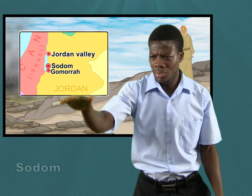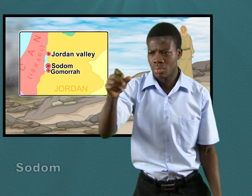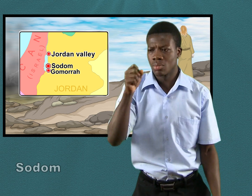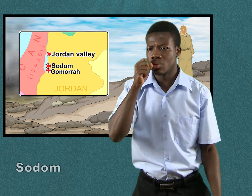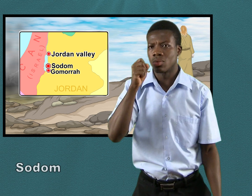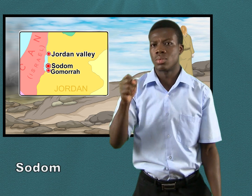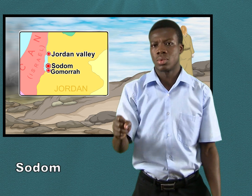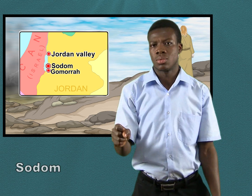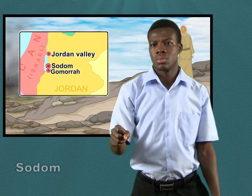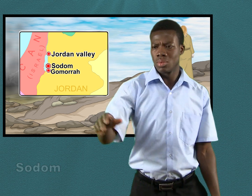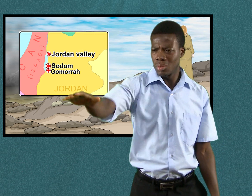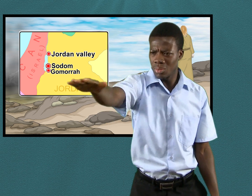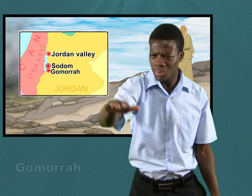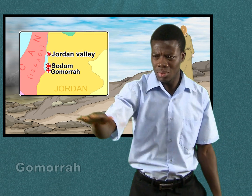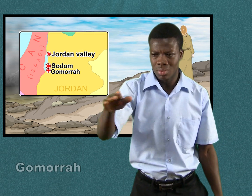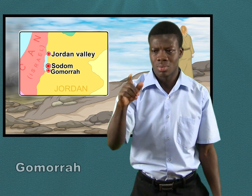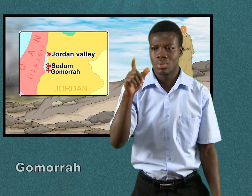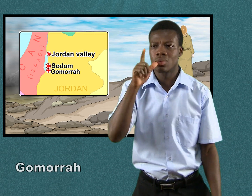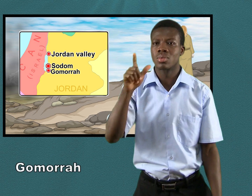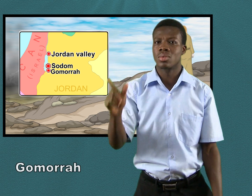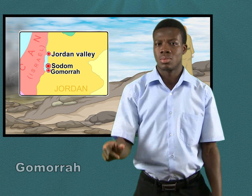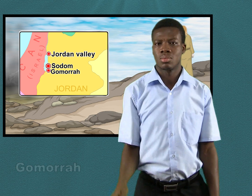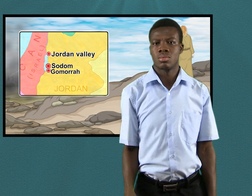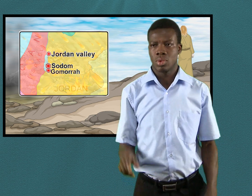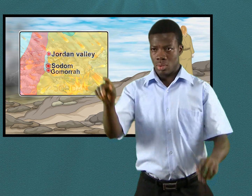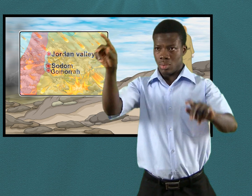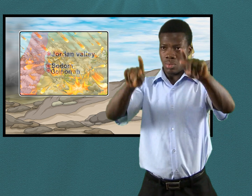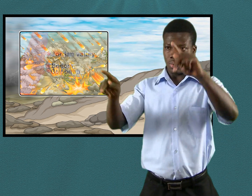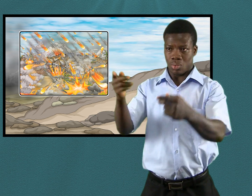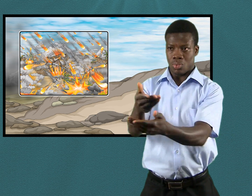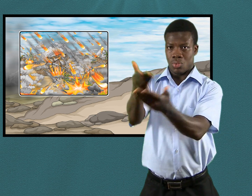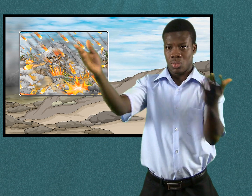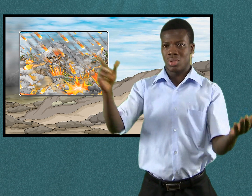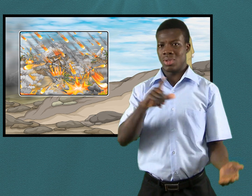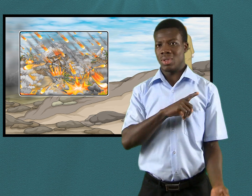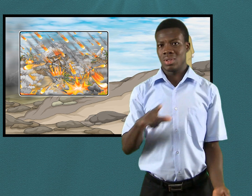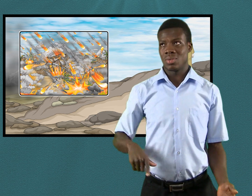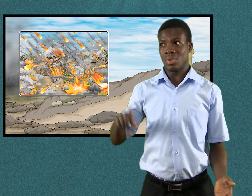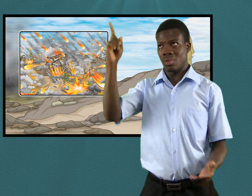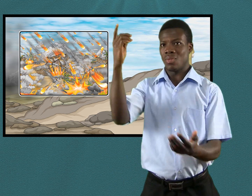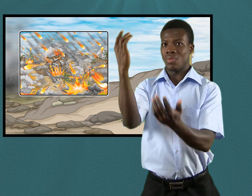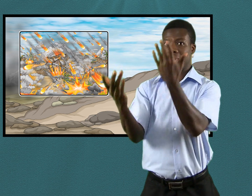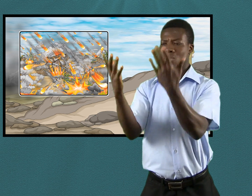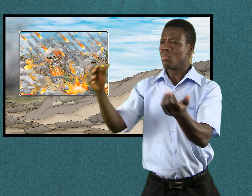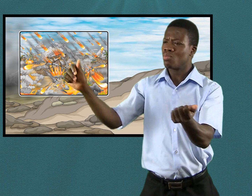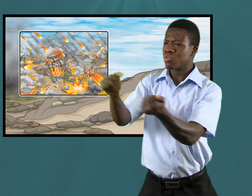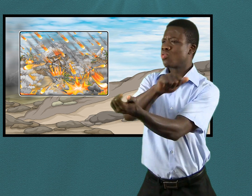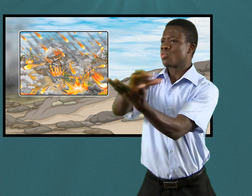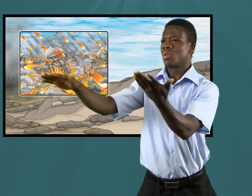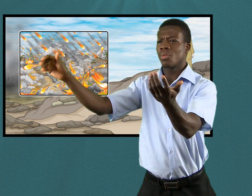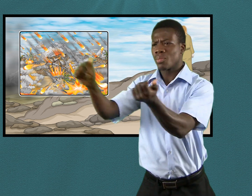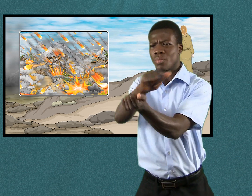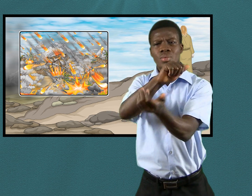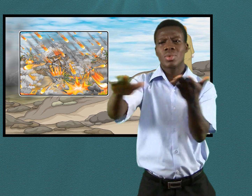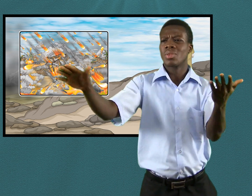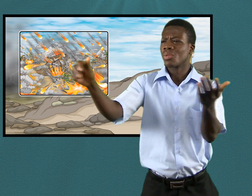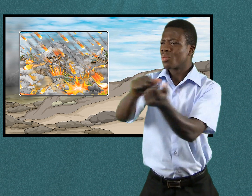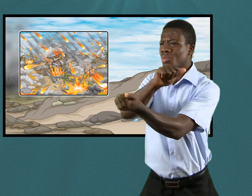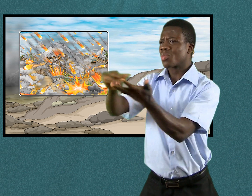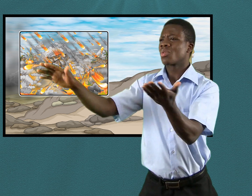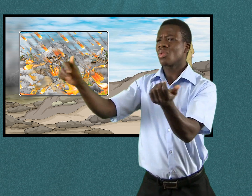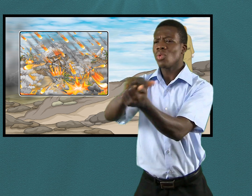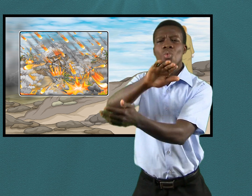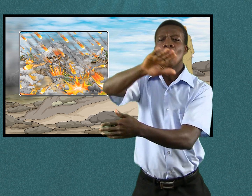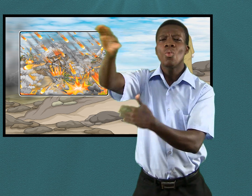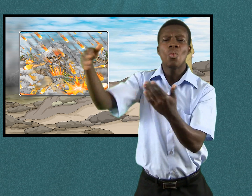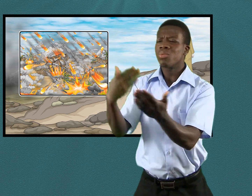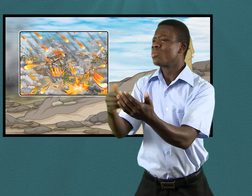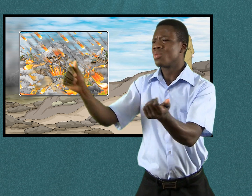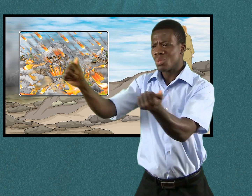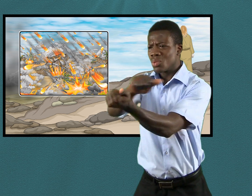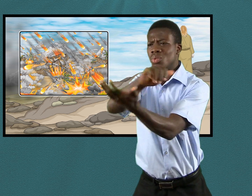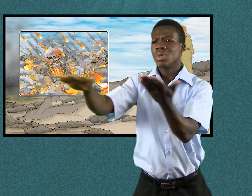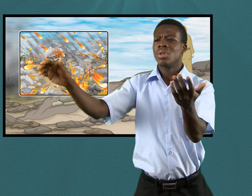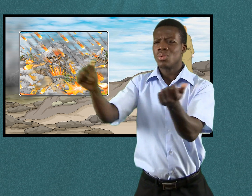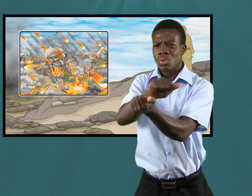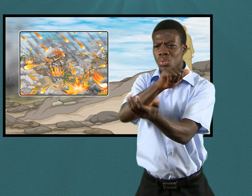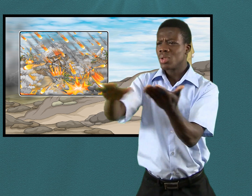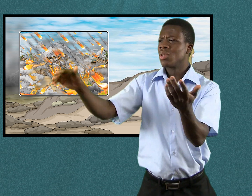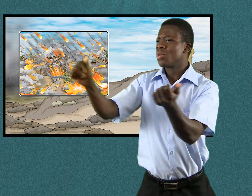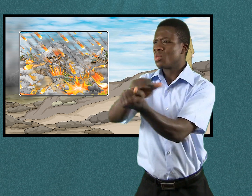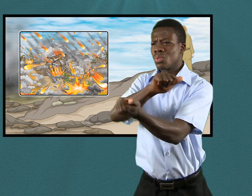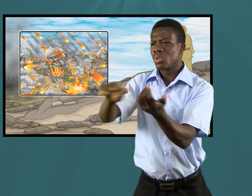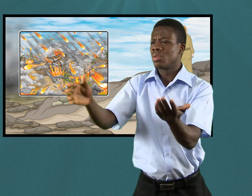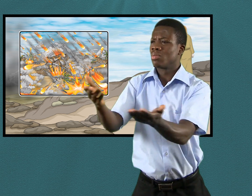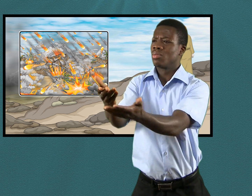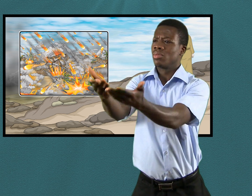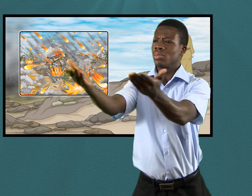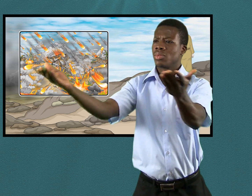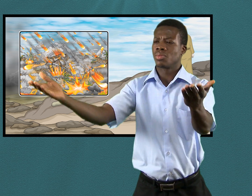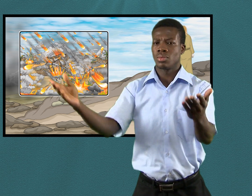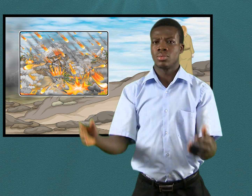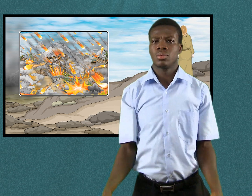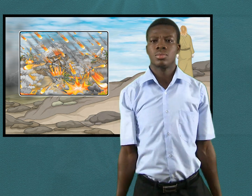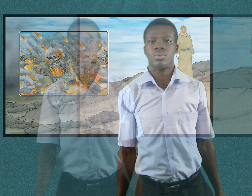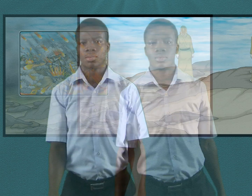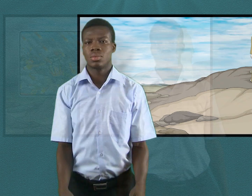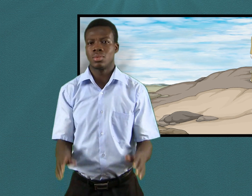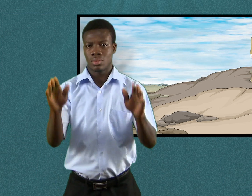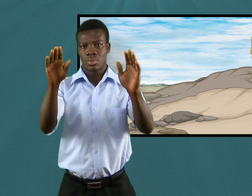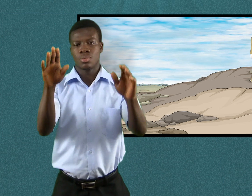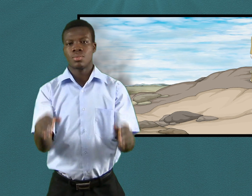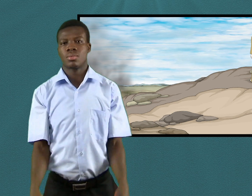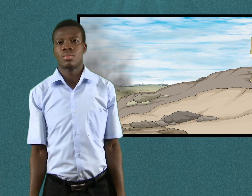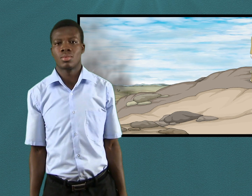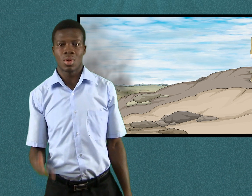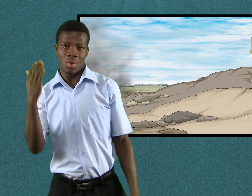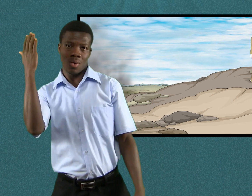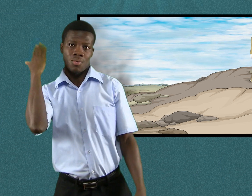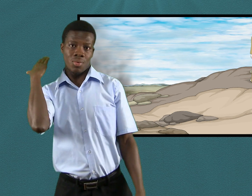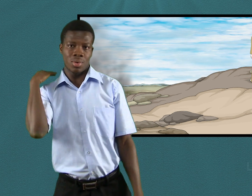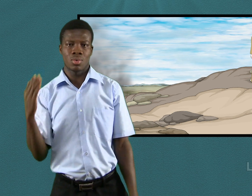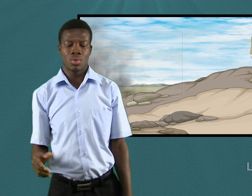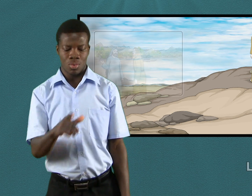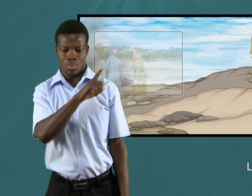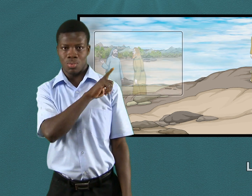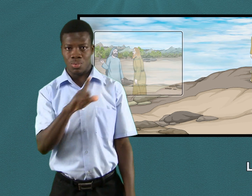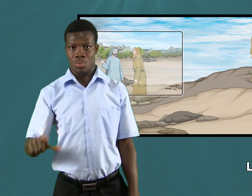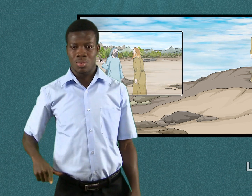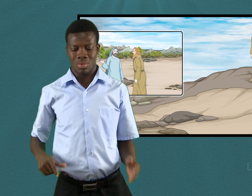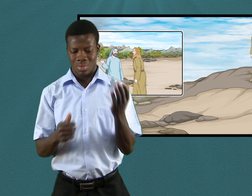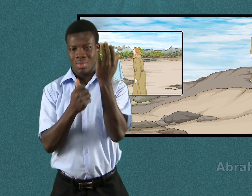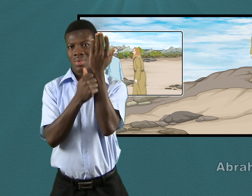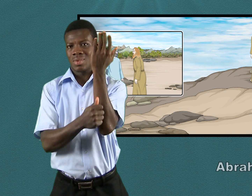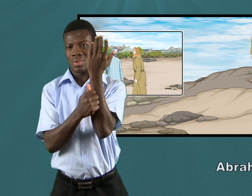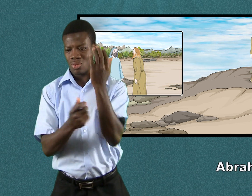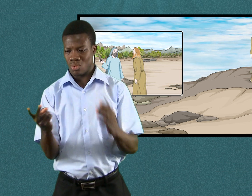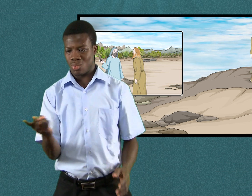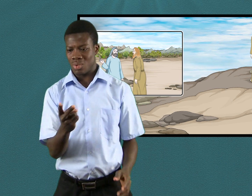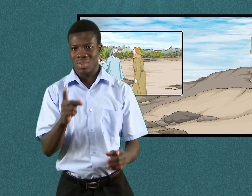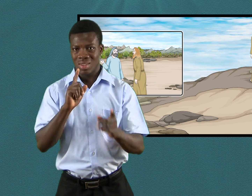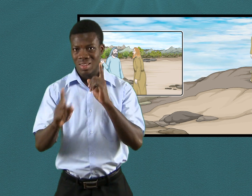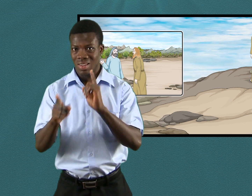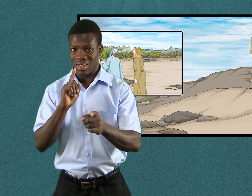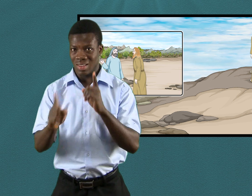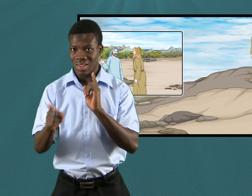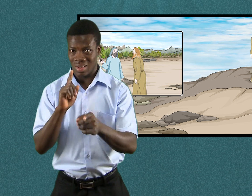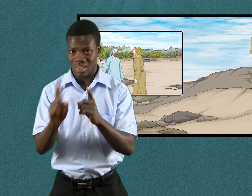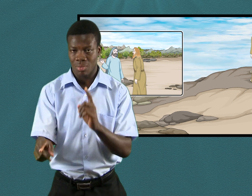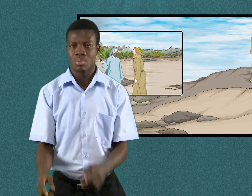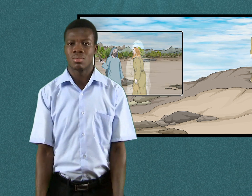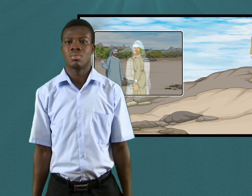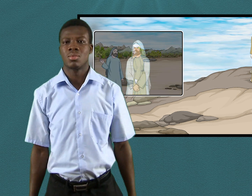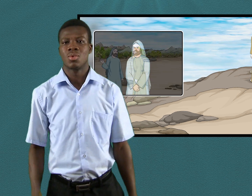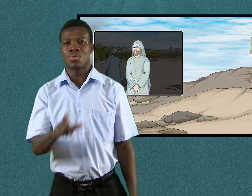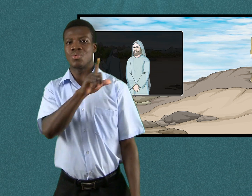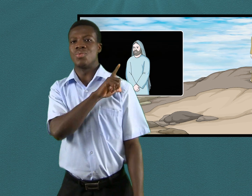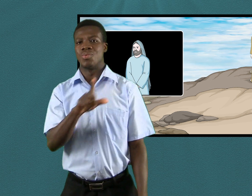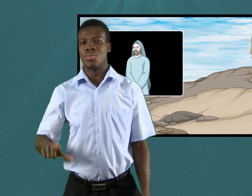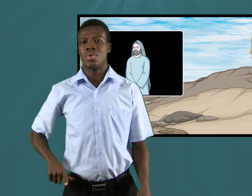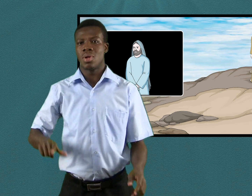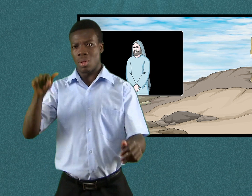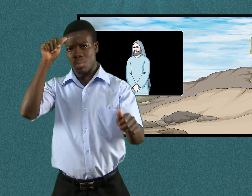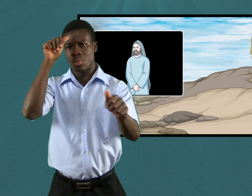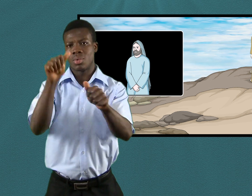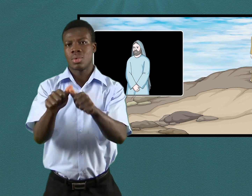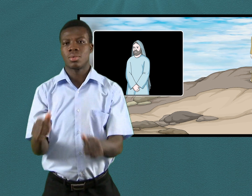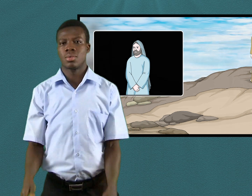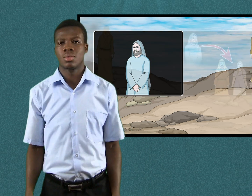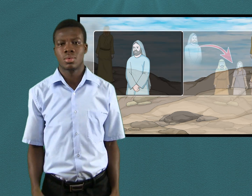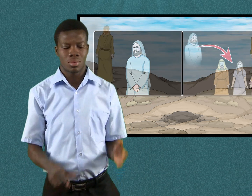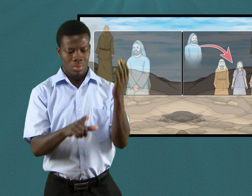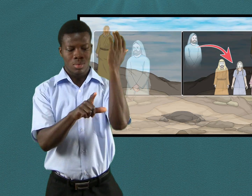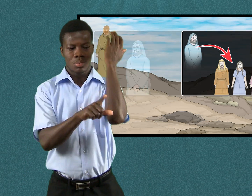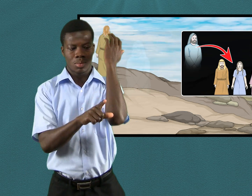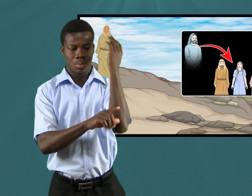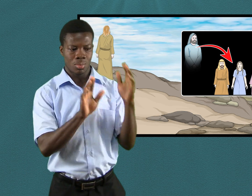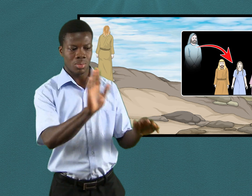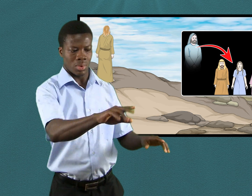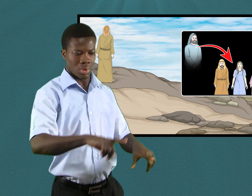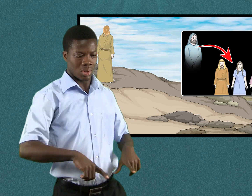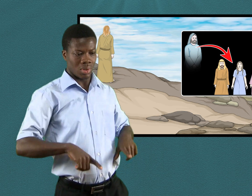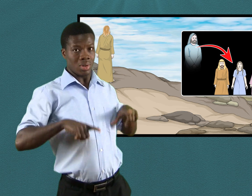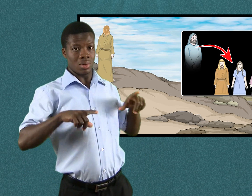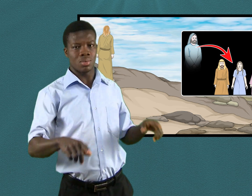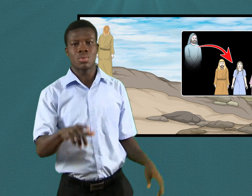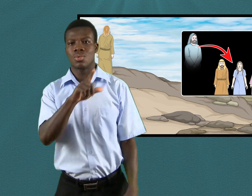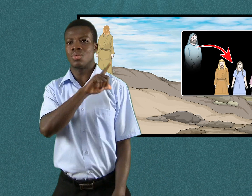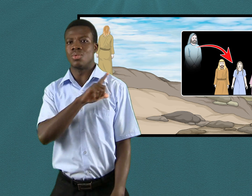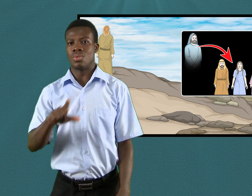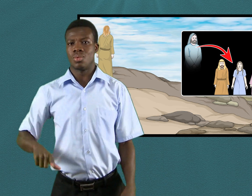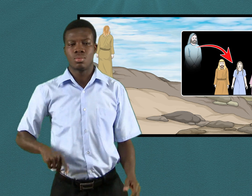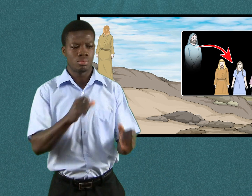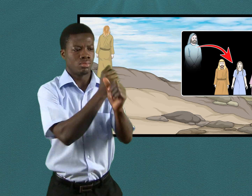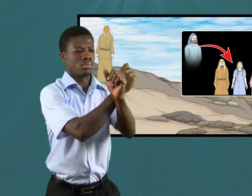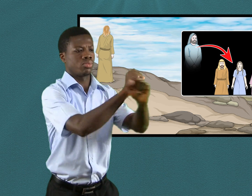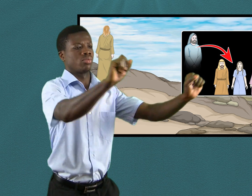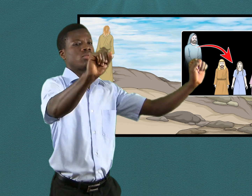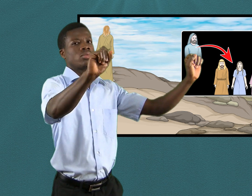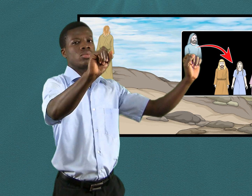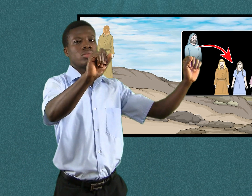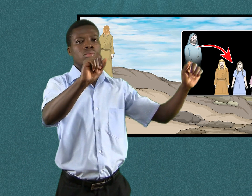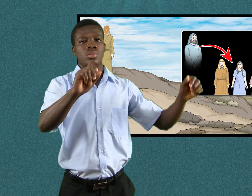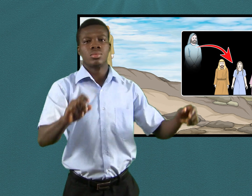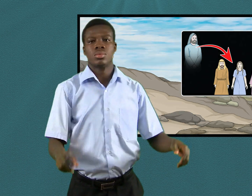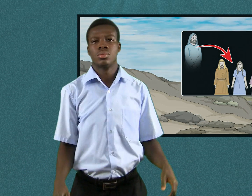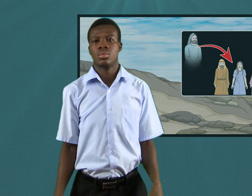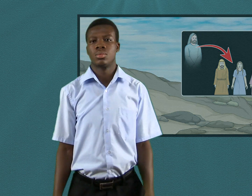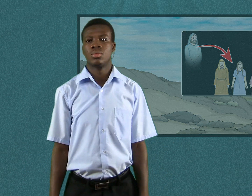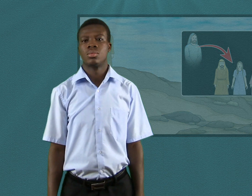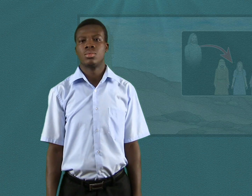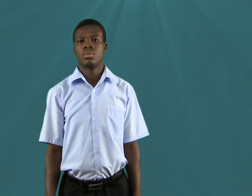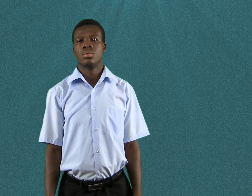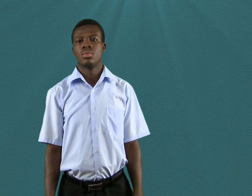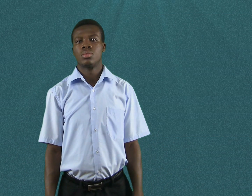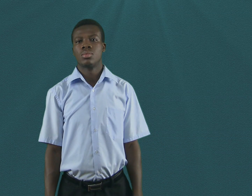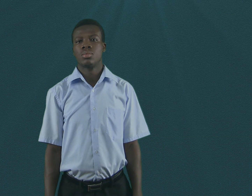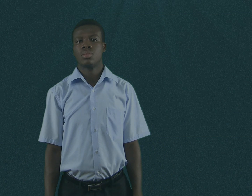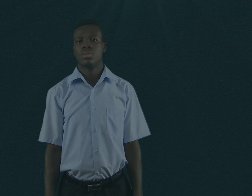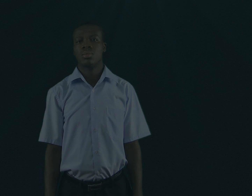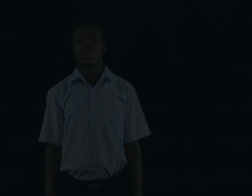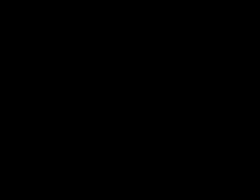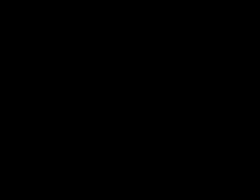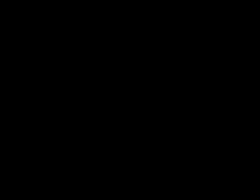So when God destroyed the cities of the plain, He remembered Abraham, and He brought Lot out of the catastrophe that destroyed the cities where he had lived.